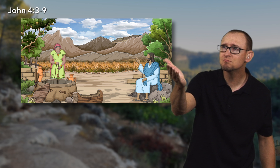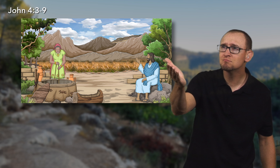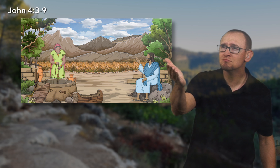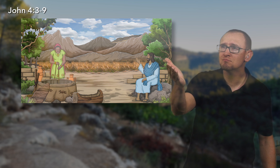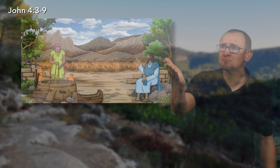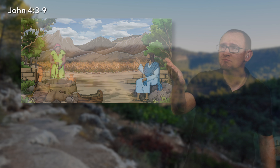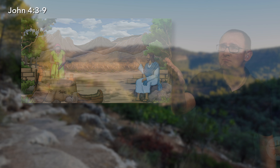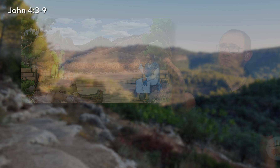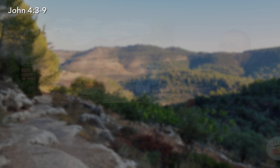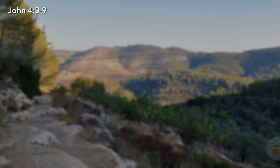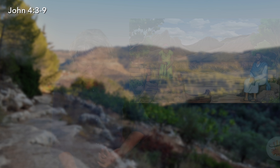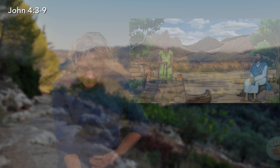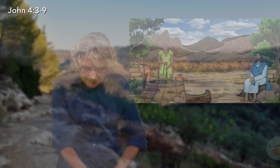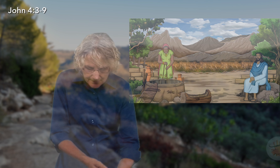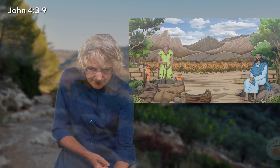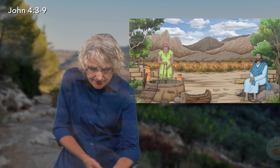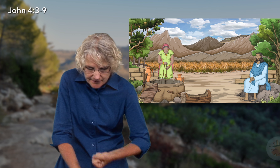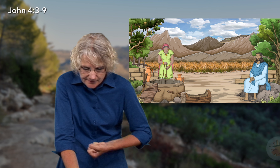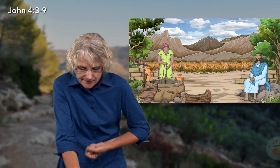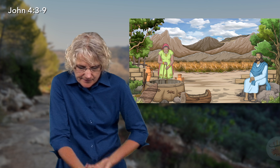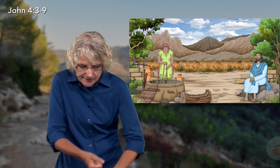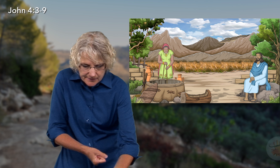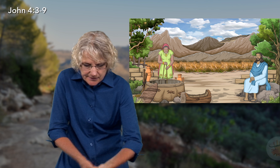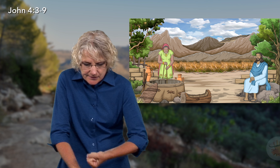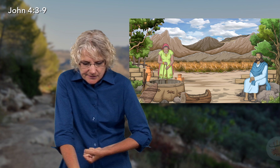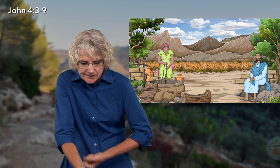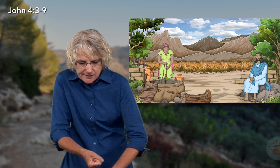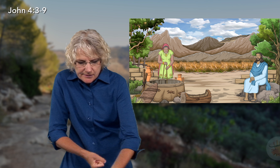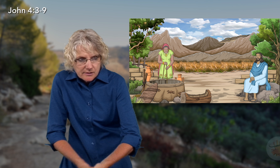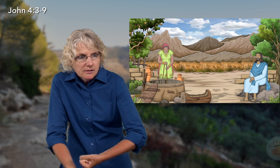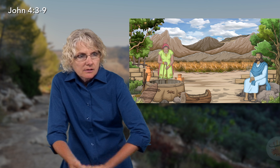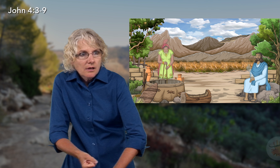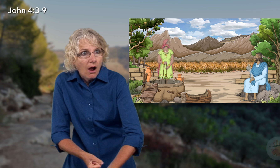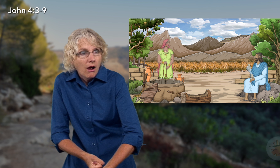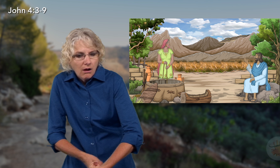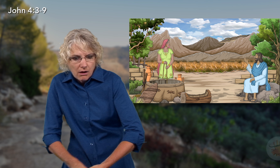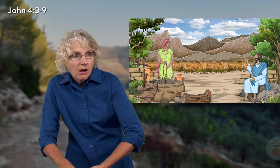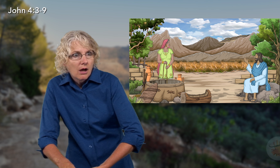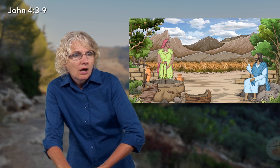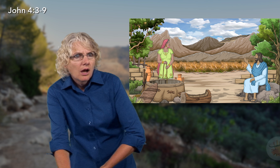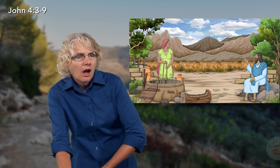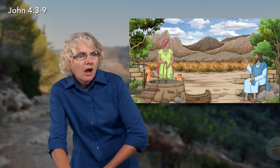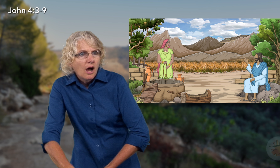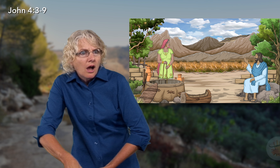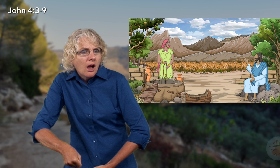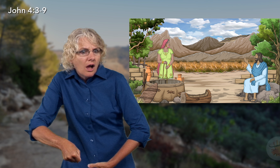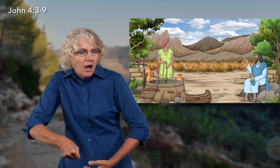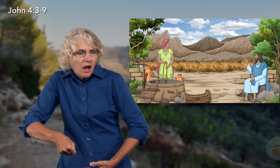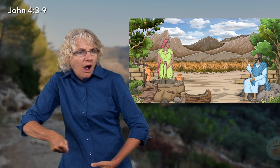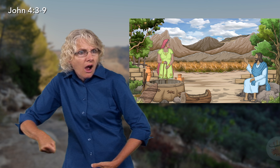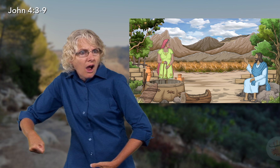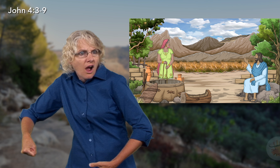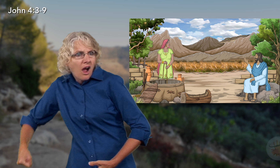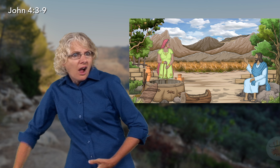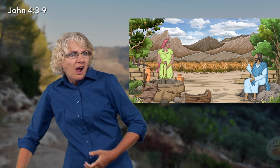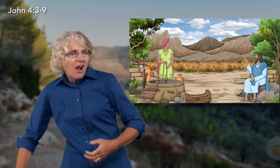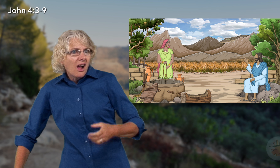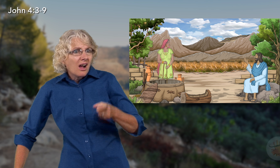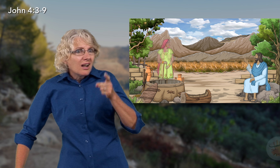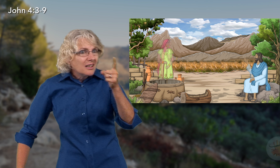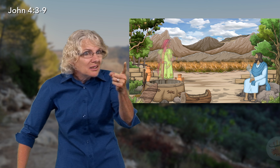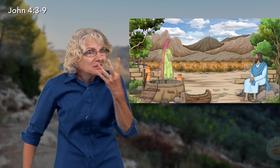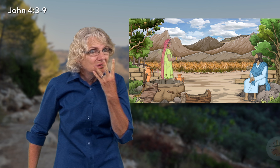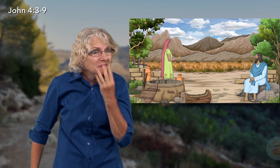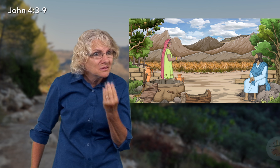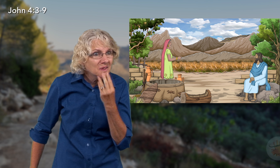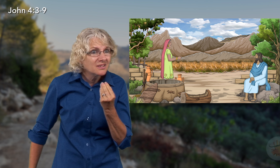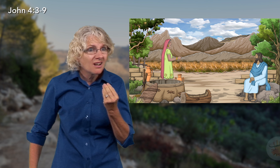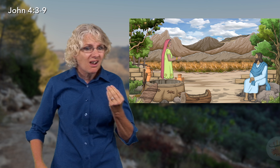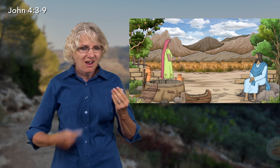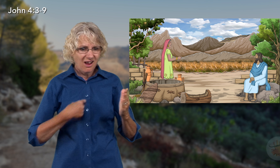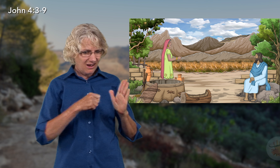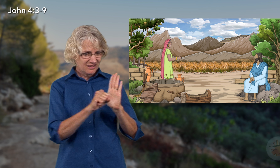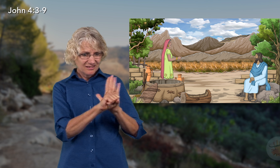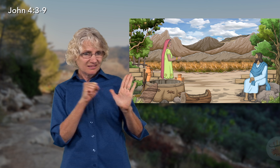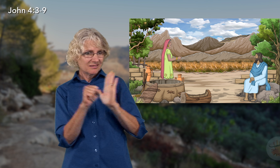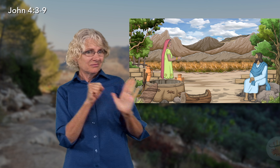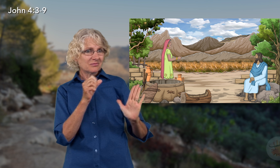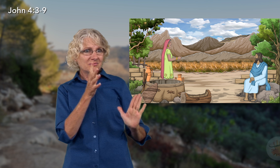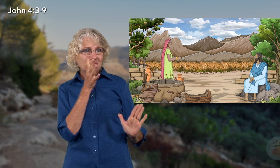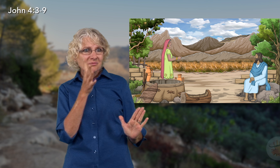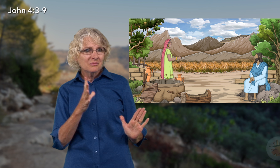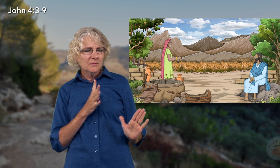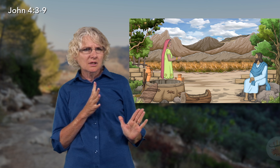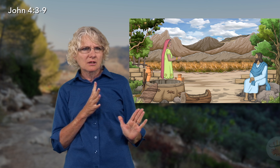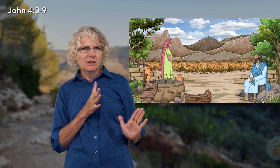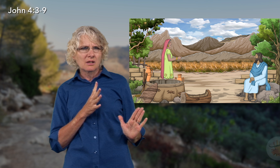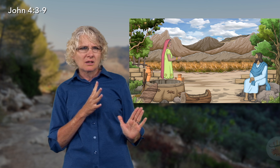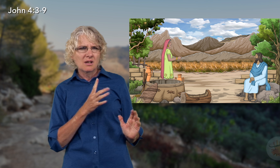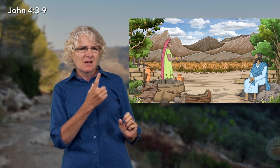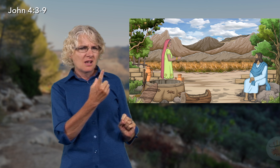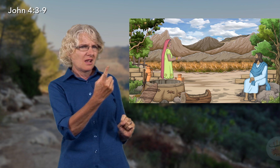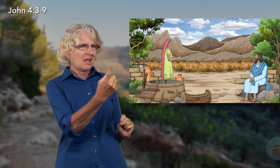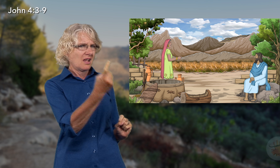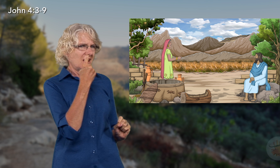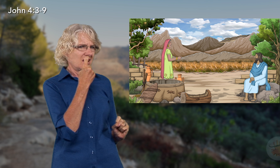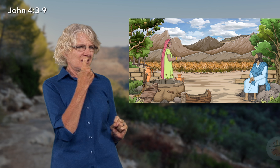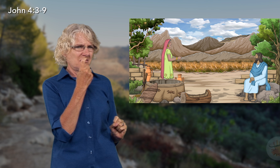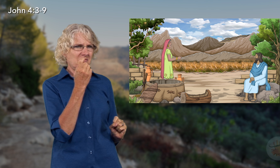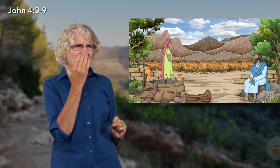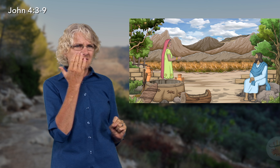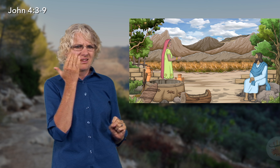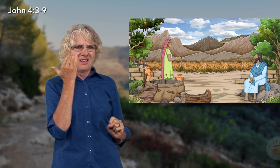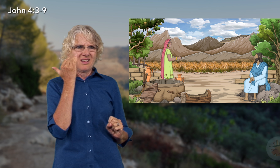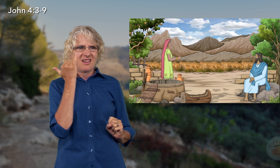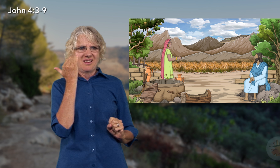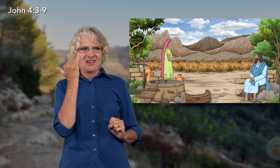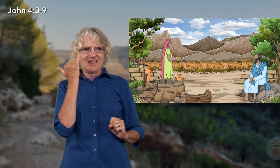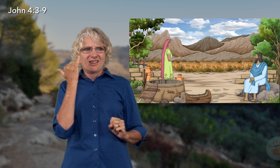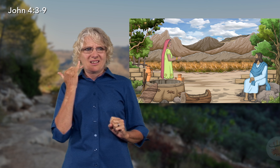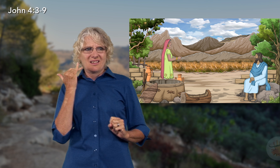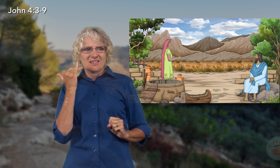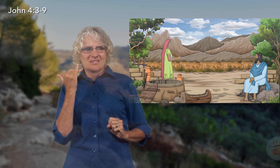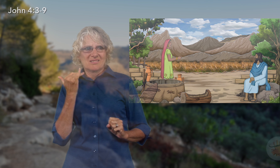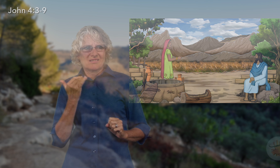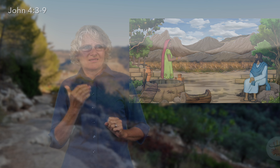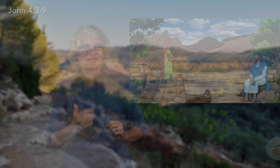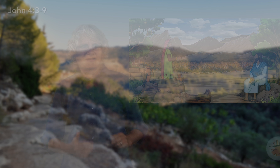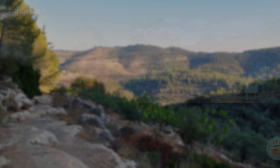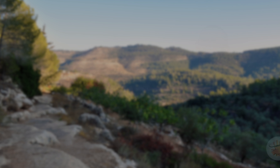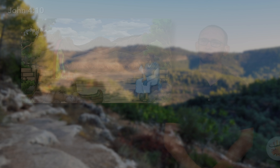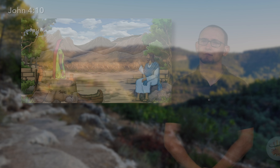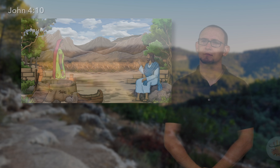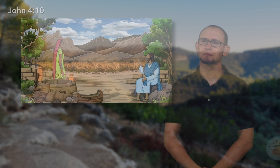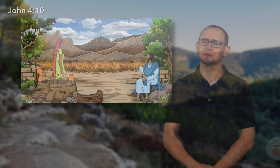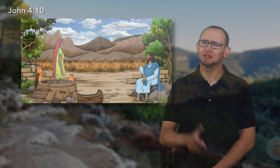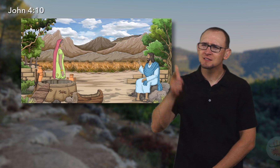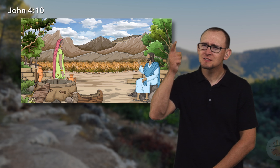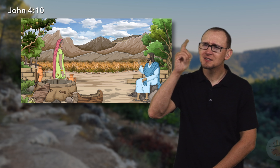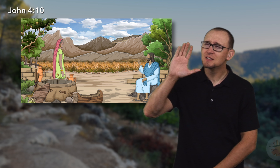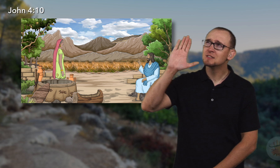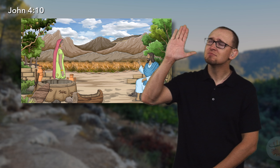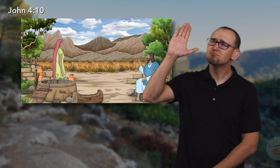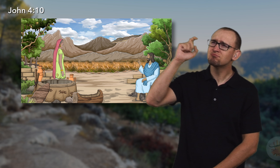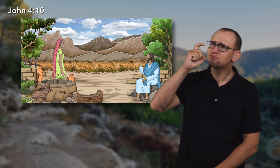(His disciples had gone into the town to buy food.) “You are a Jew,” said the woman. “How can You ask for a drink from me, a Samaritan woman?” (For Jews do not associate with Samaritans.)